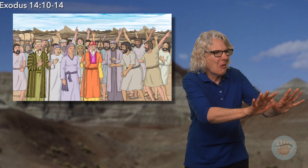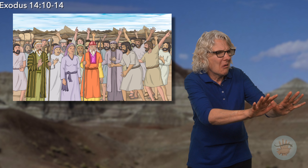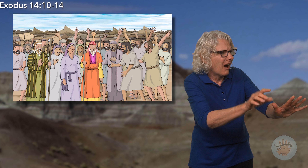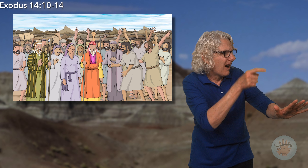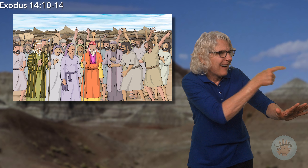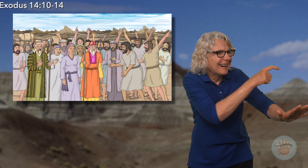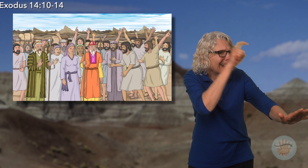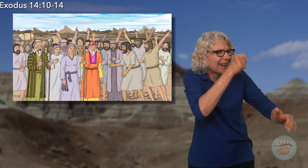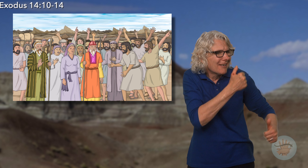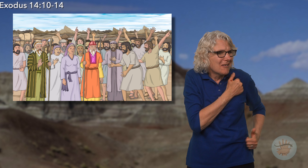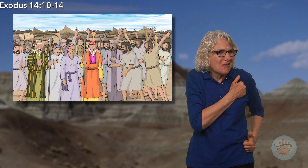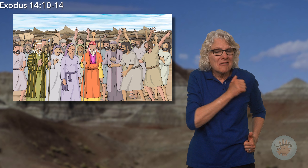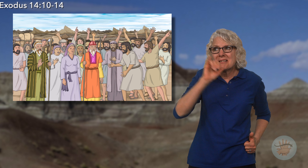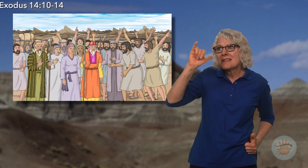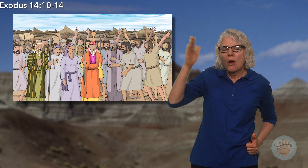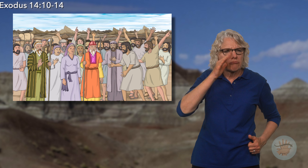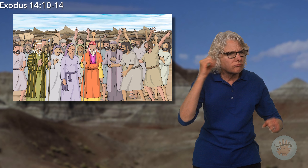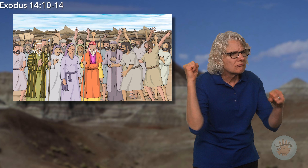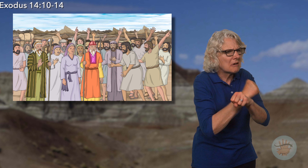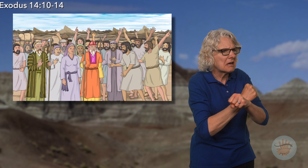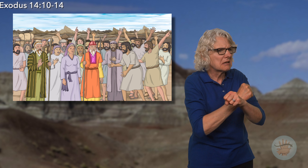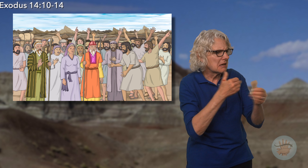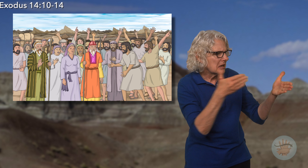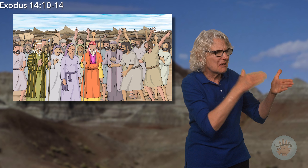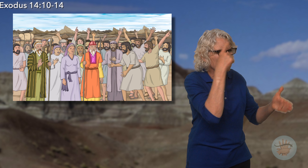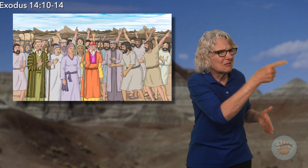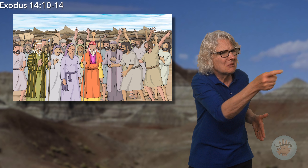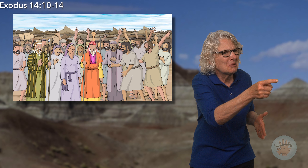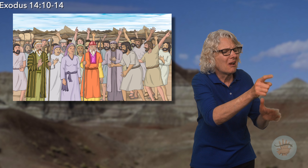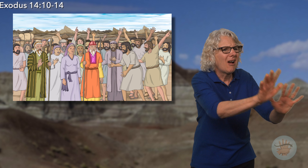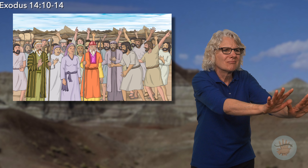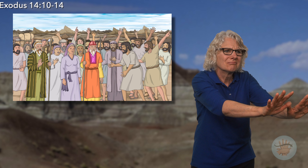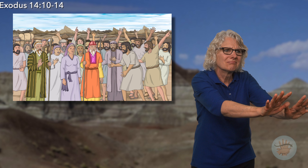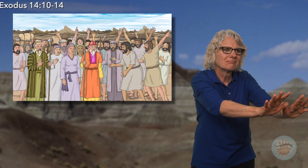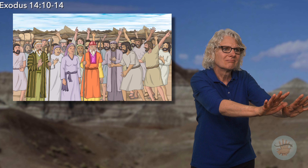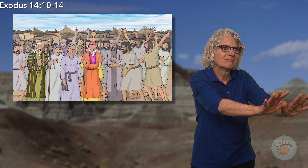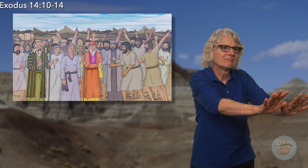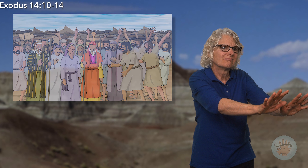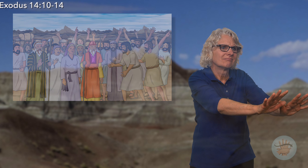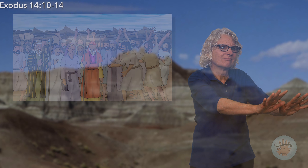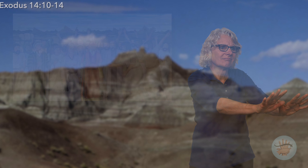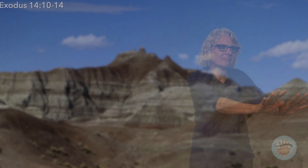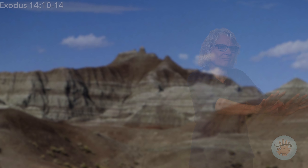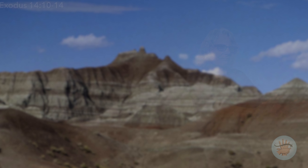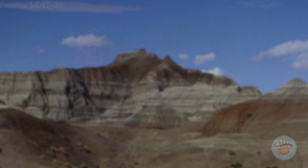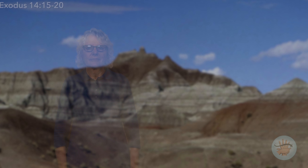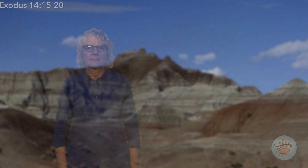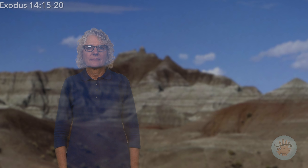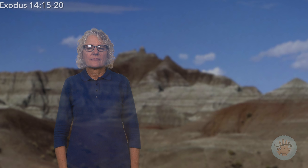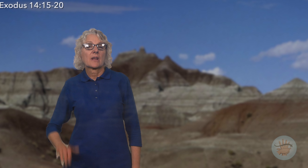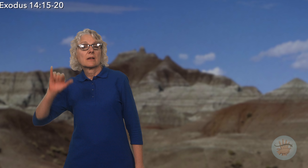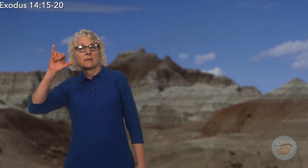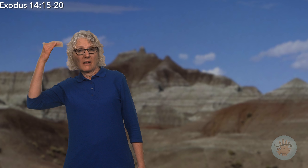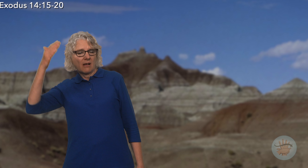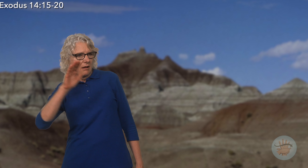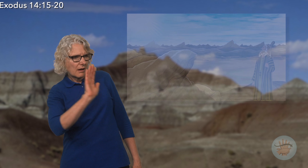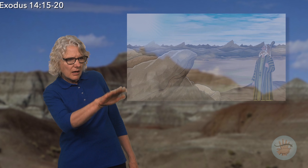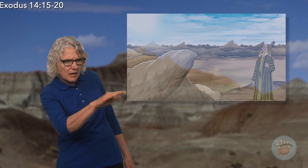The LORD will fight for you; you need only to be still.”